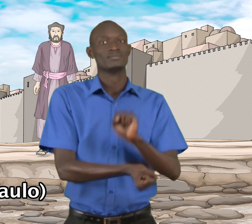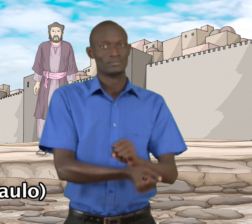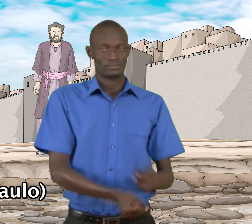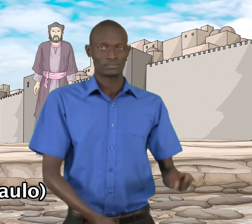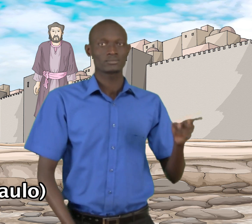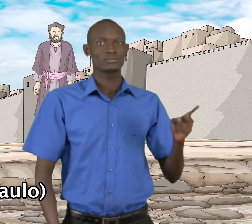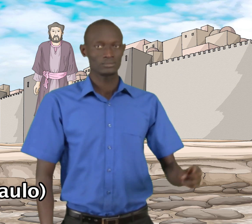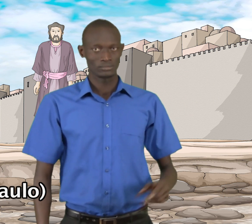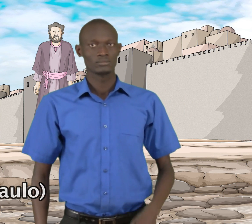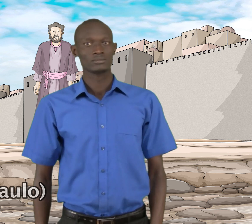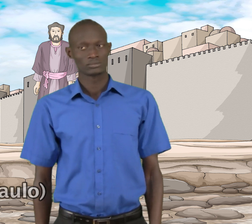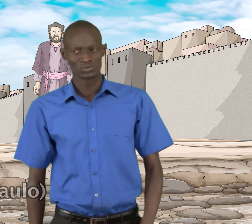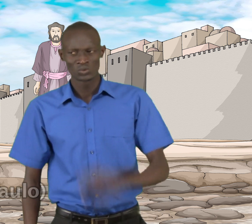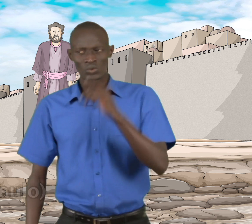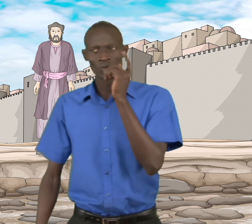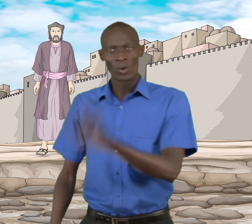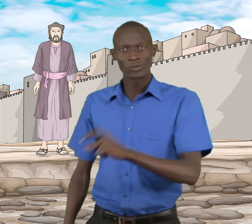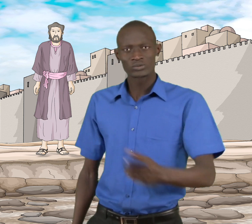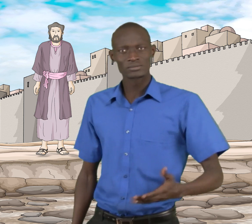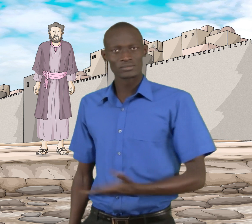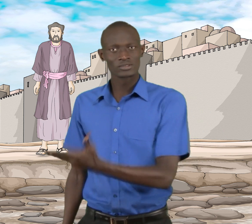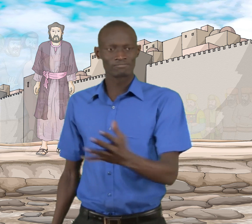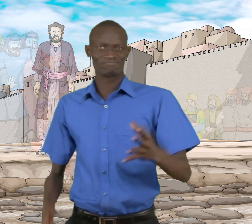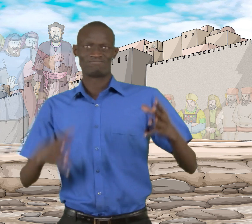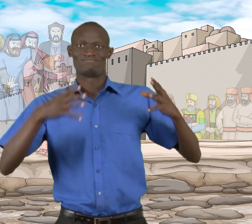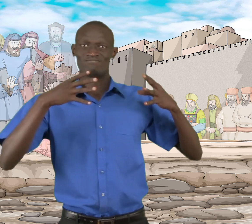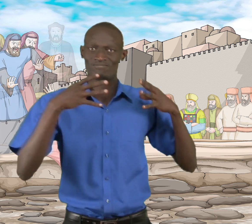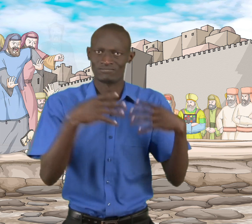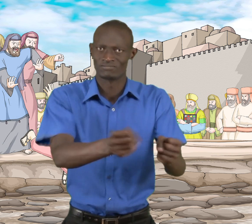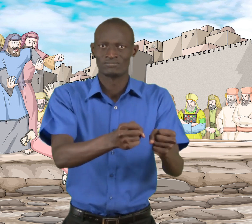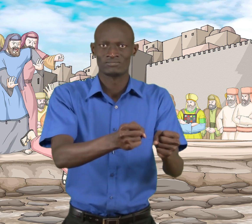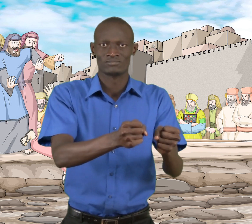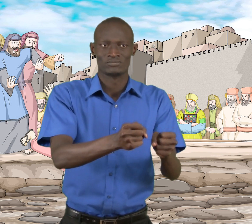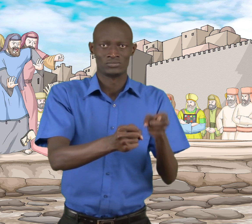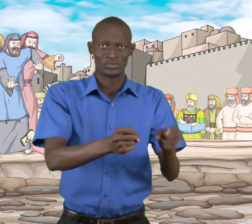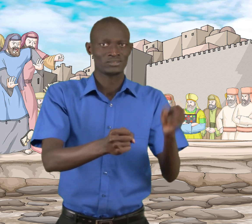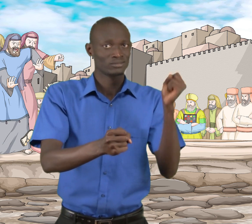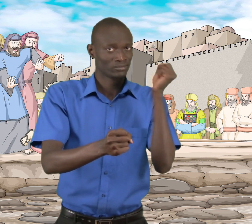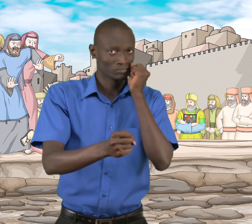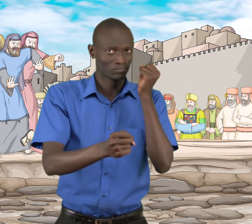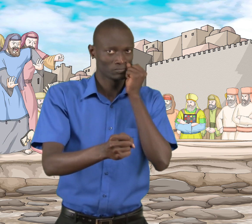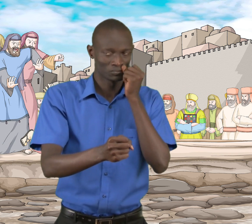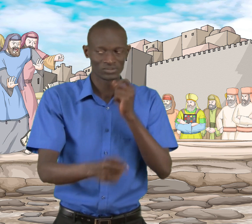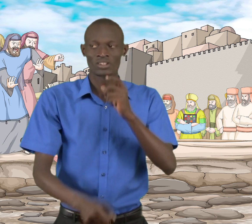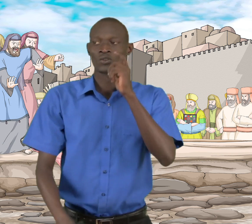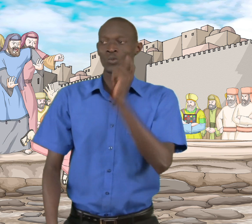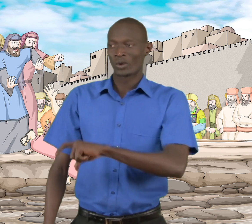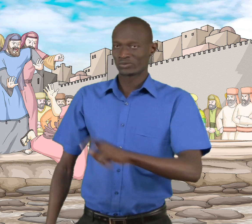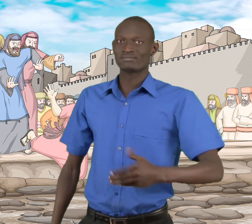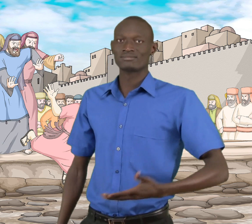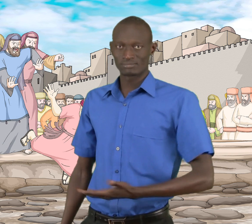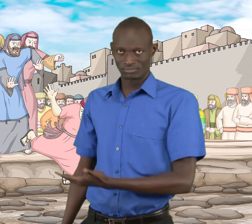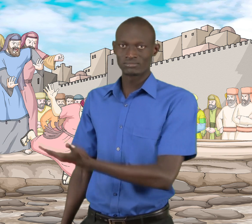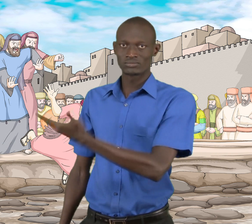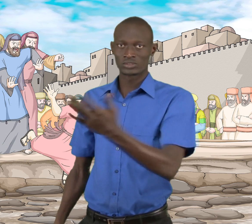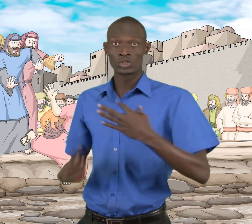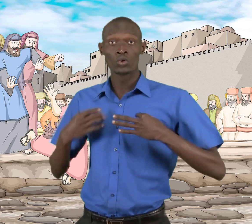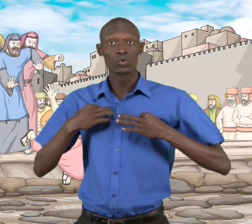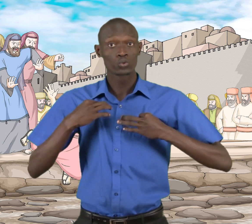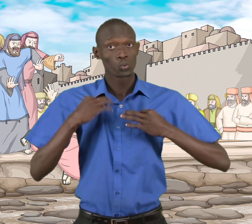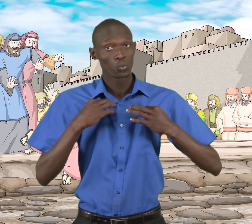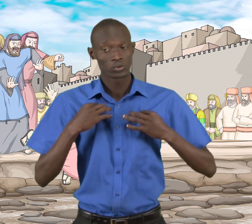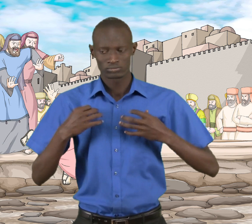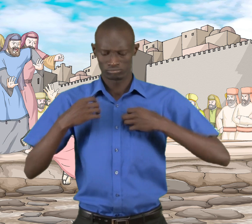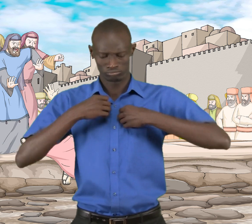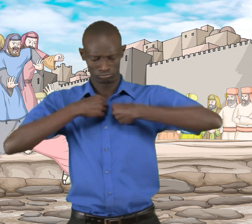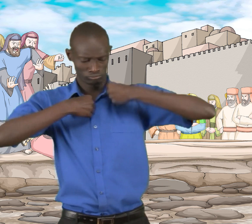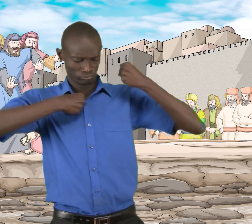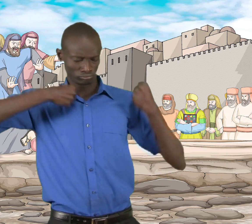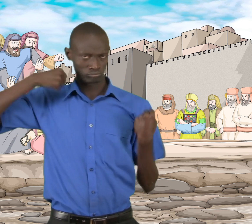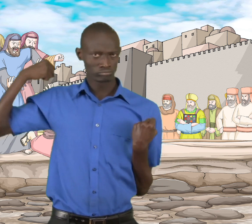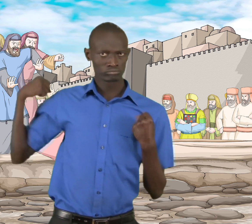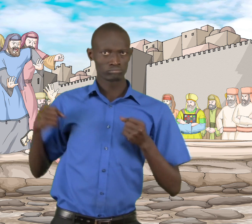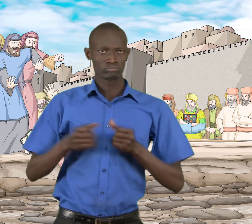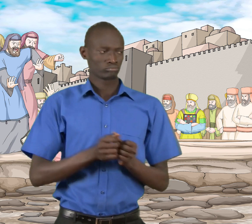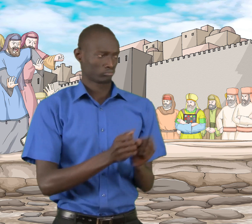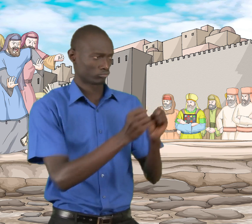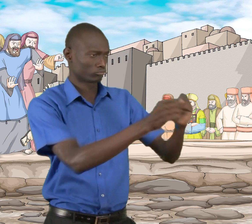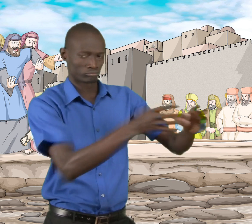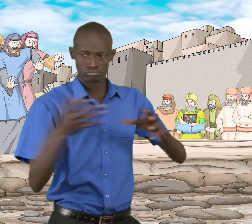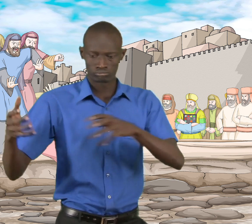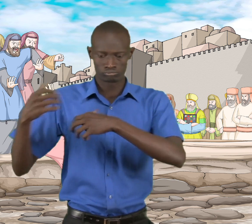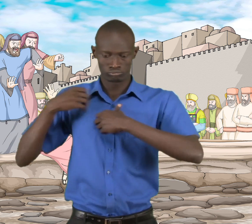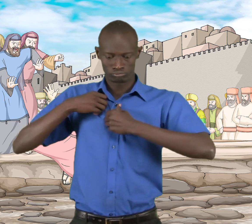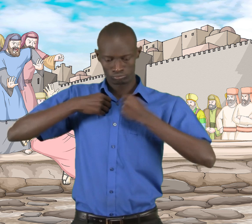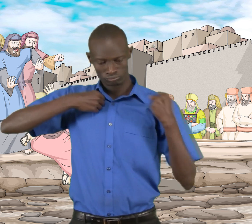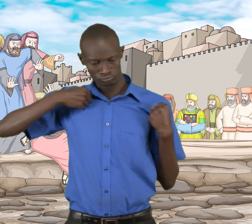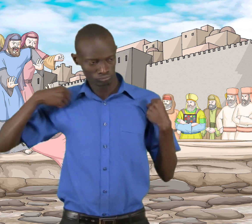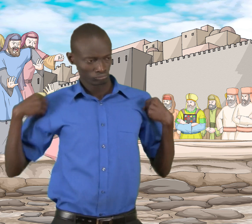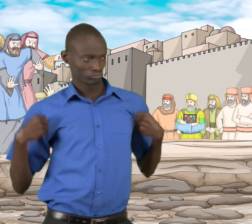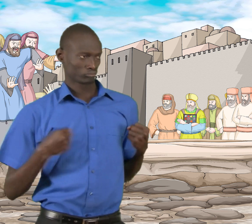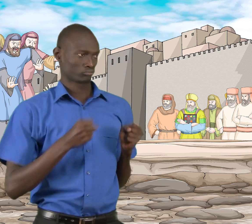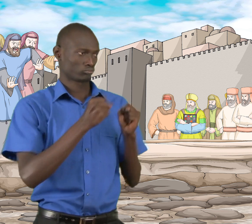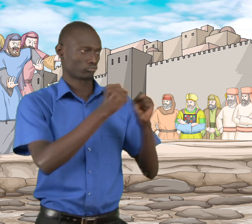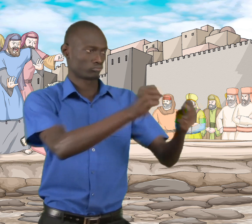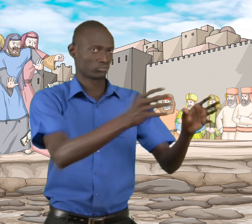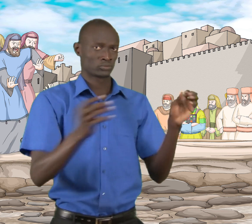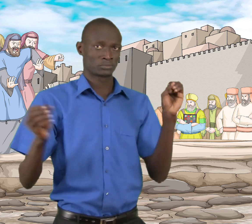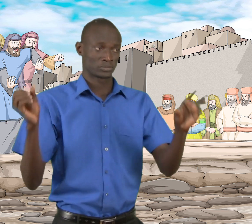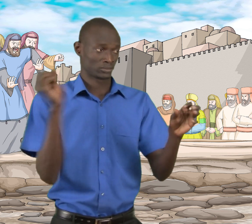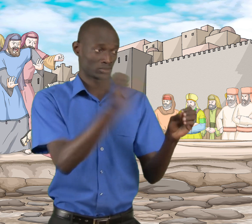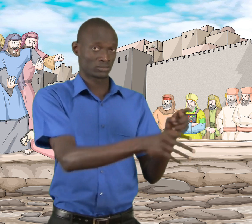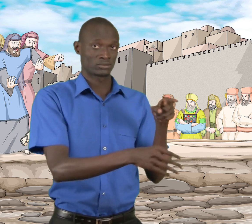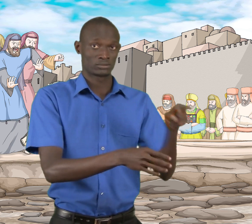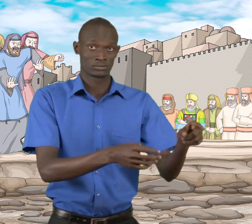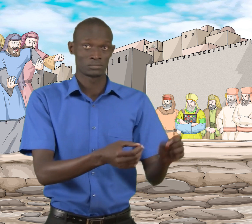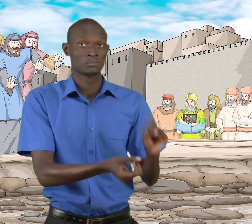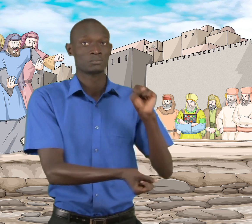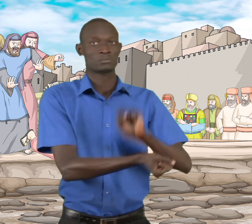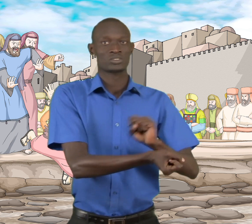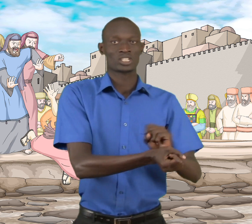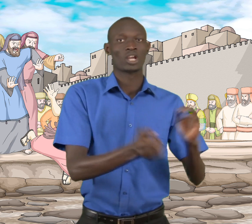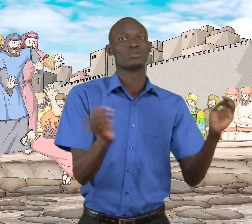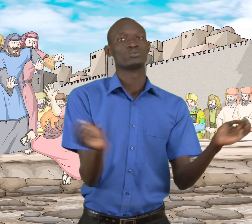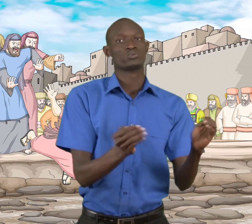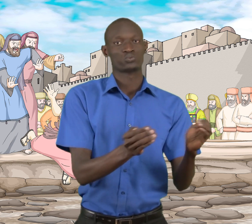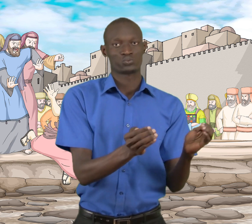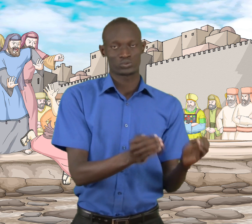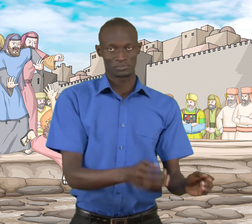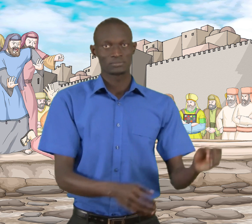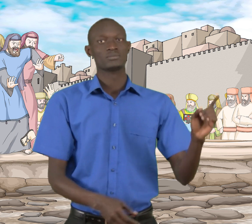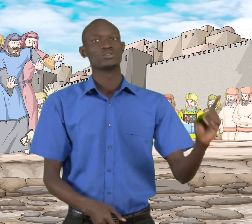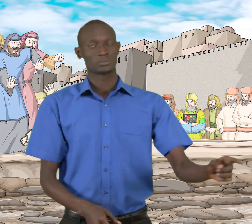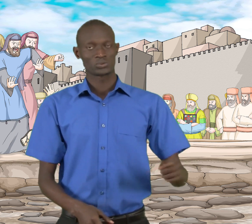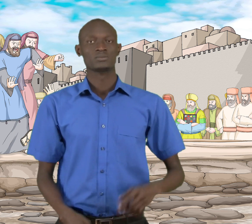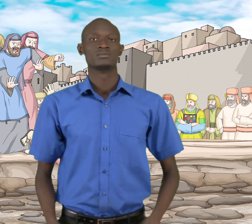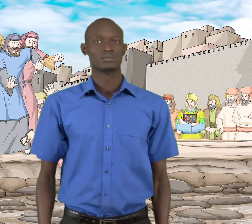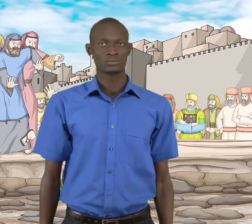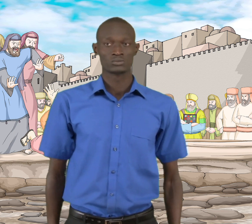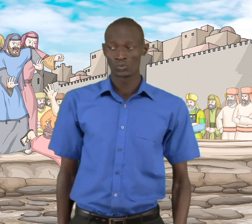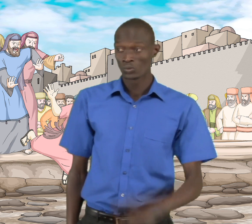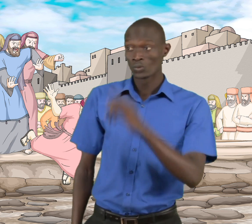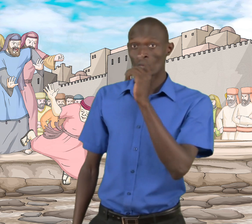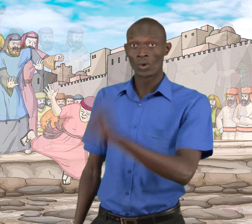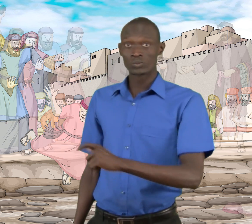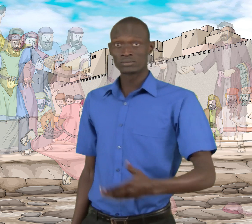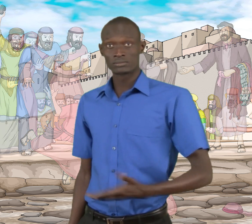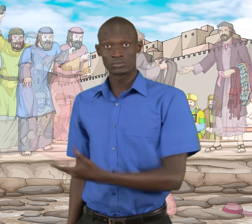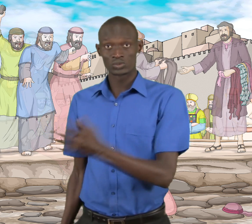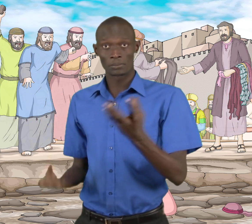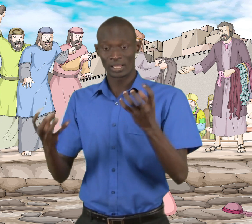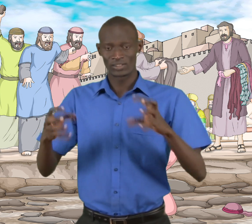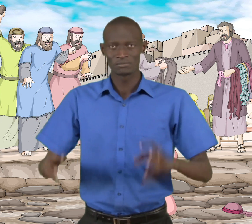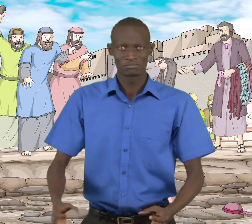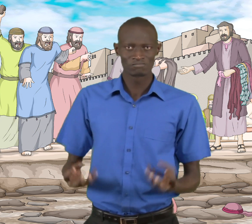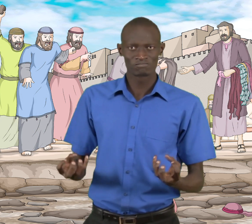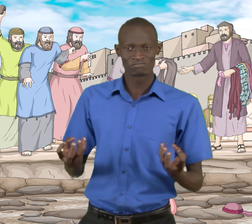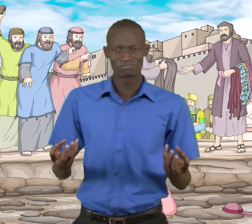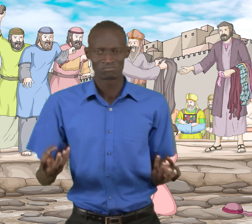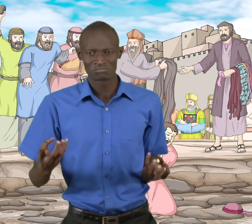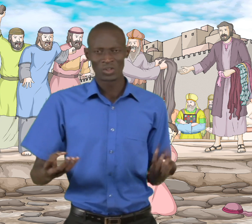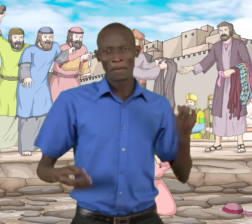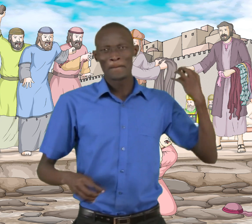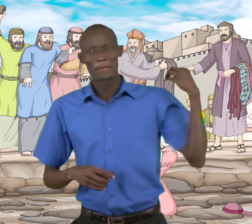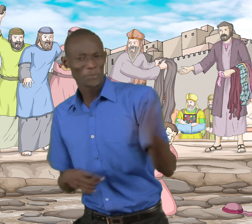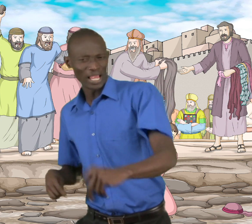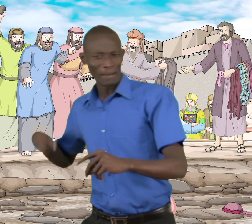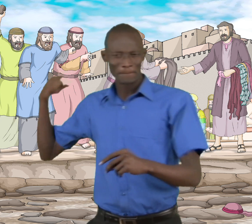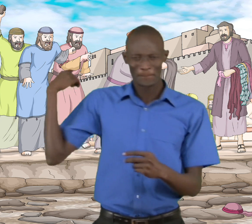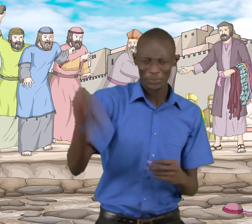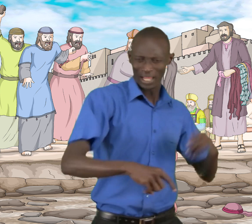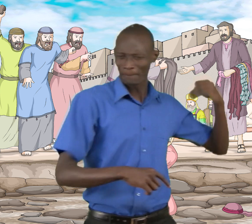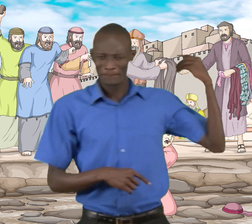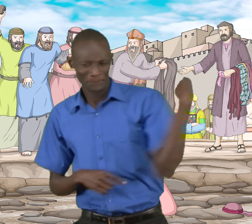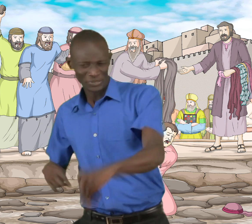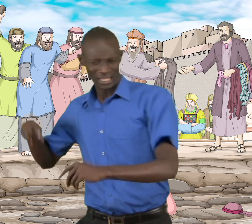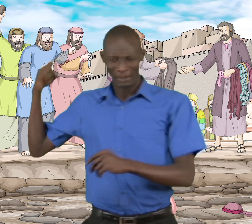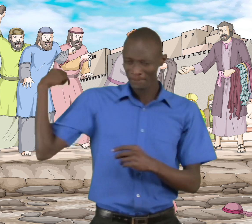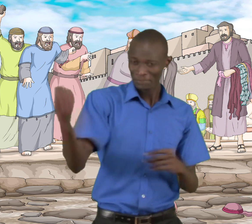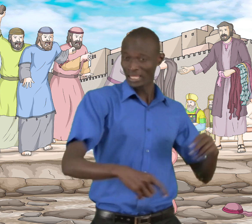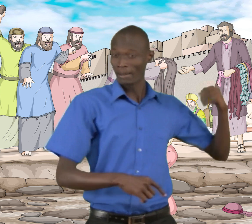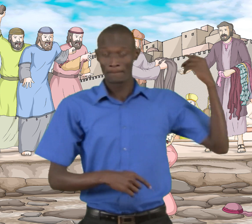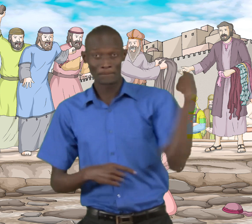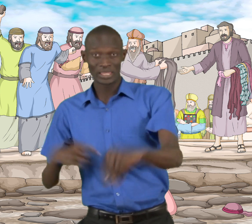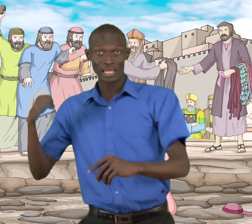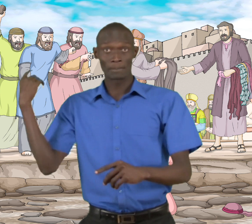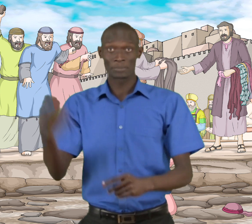Meanwhile the witnesses laid their garments at the feet of a young man named Saul.